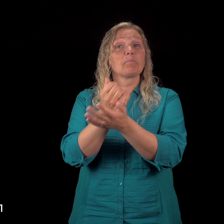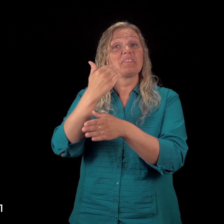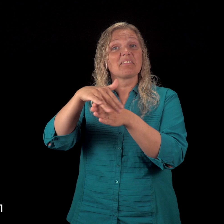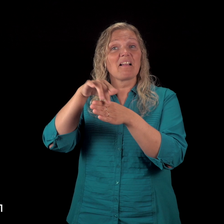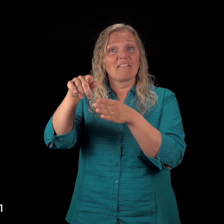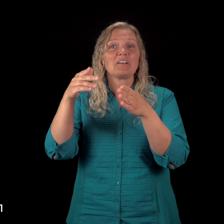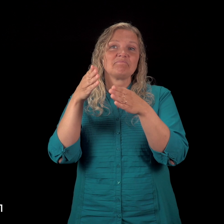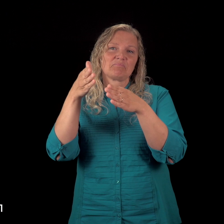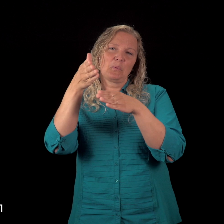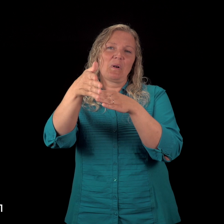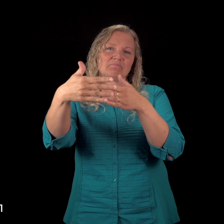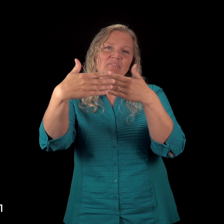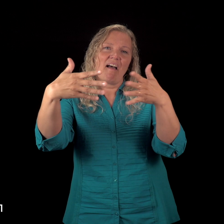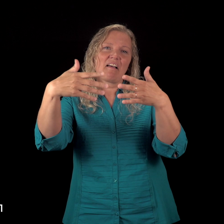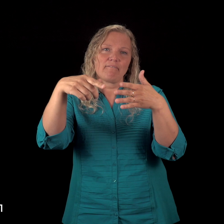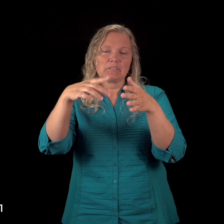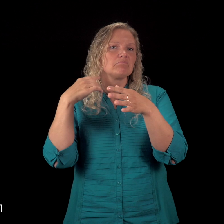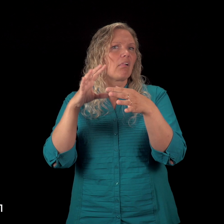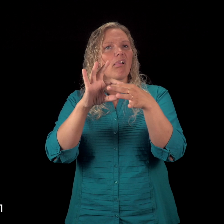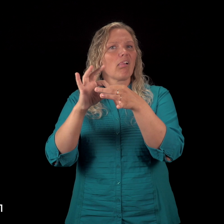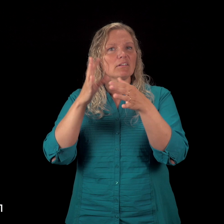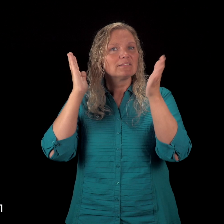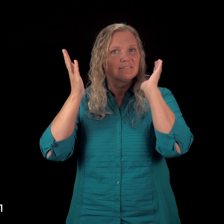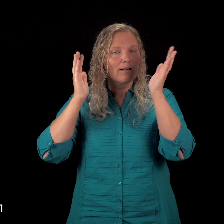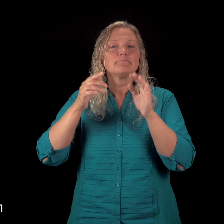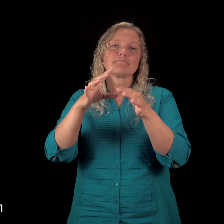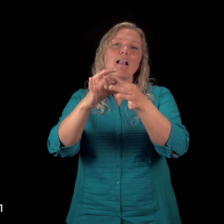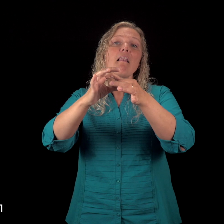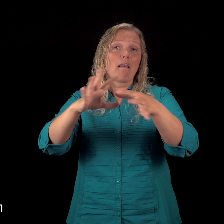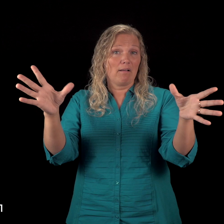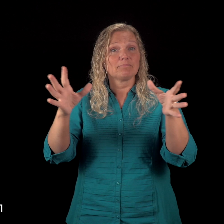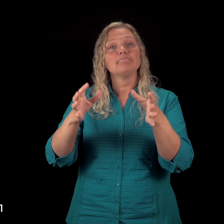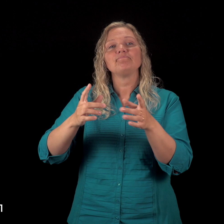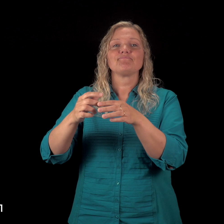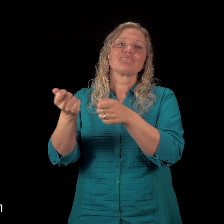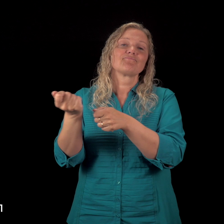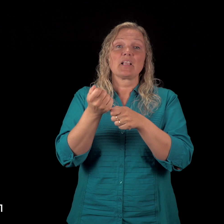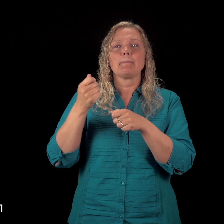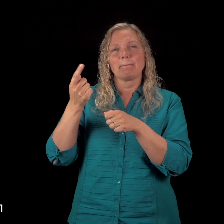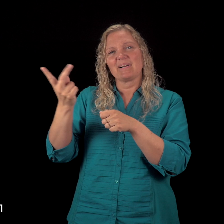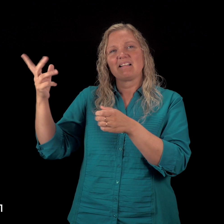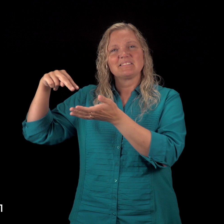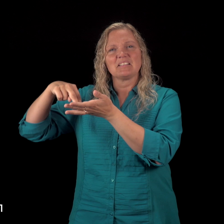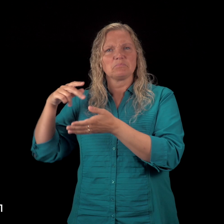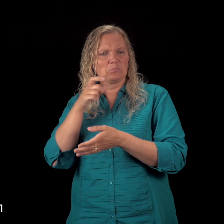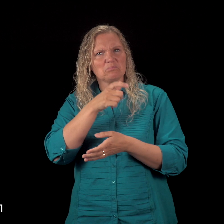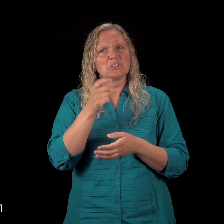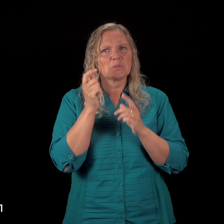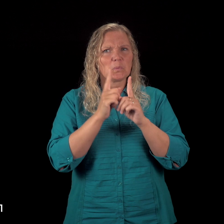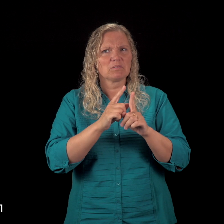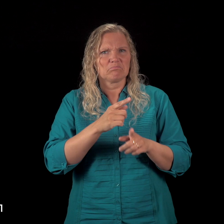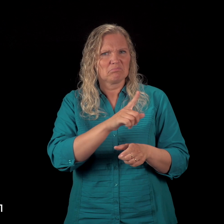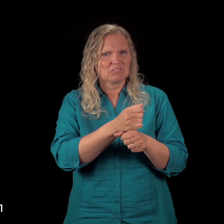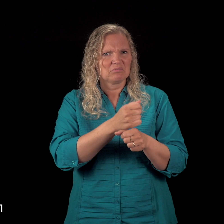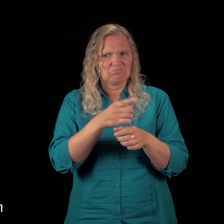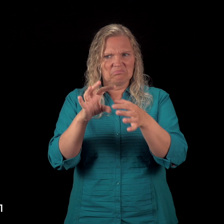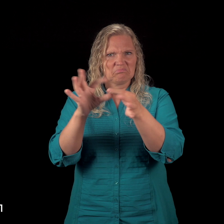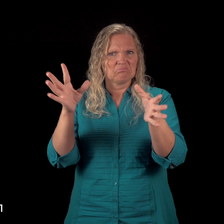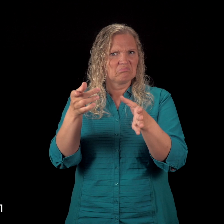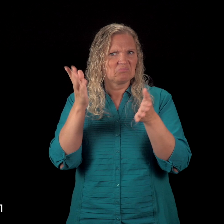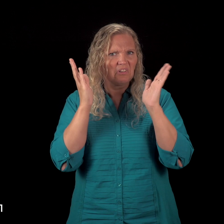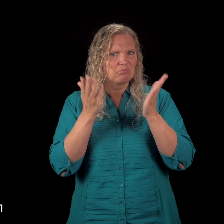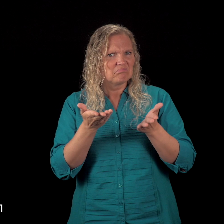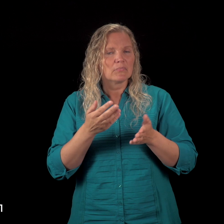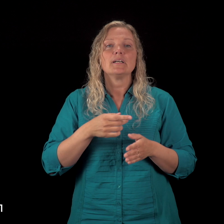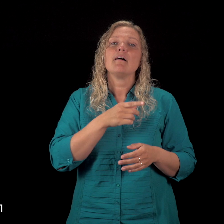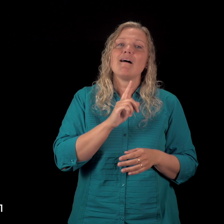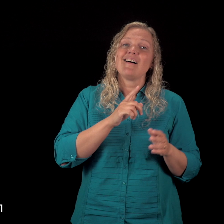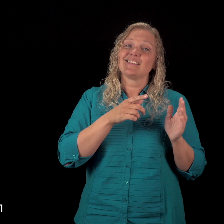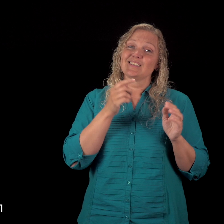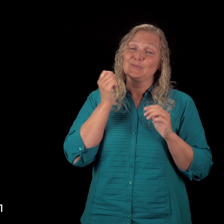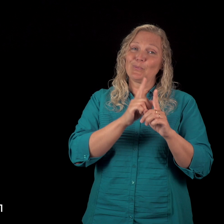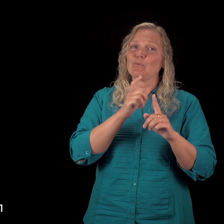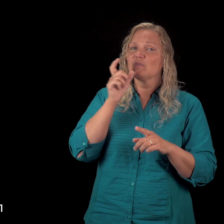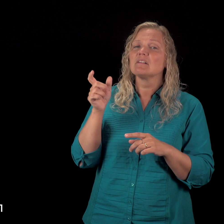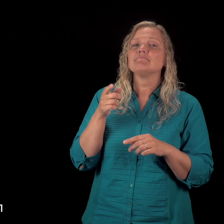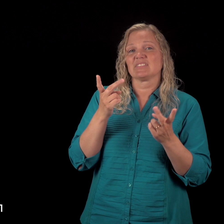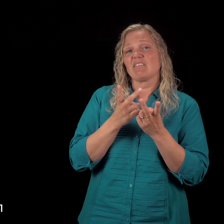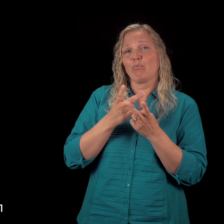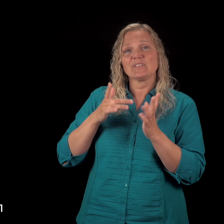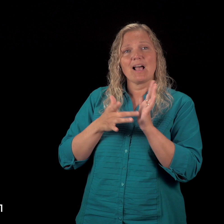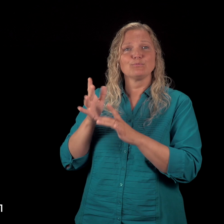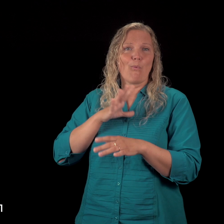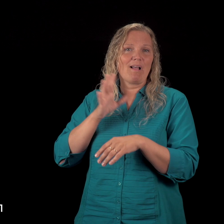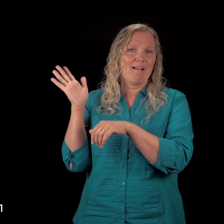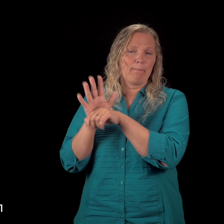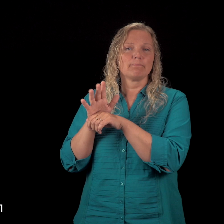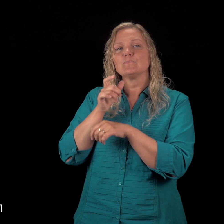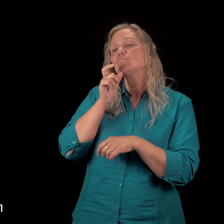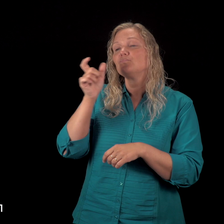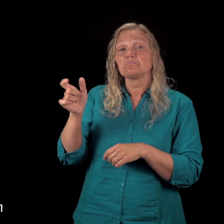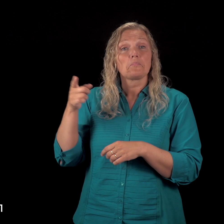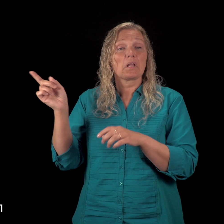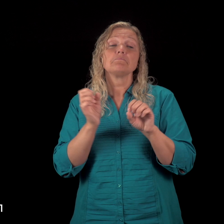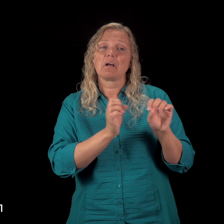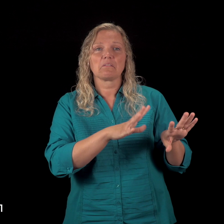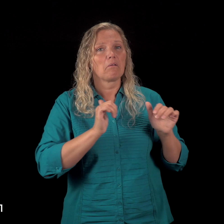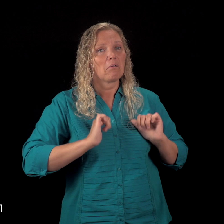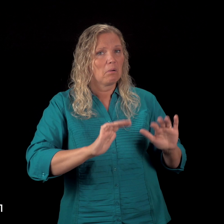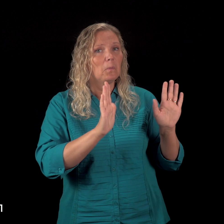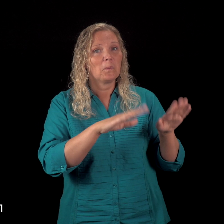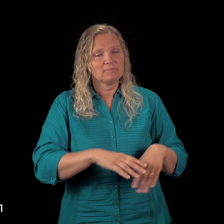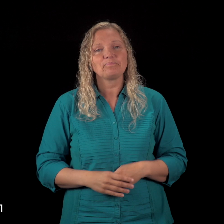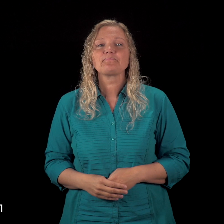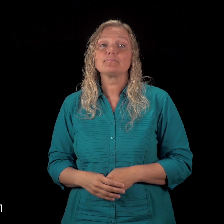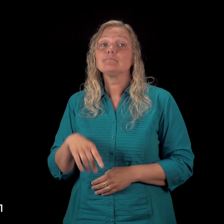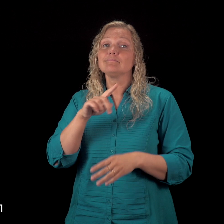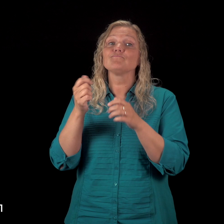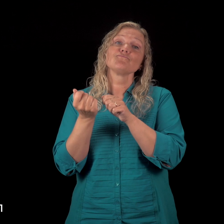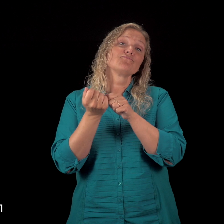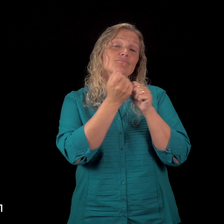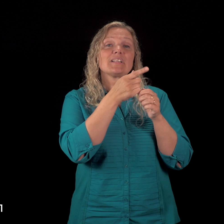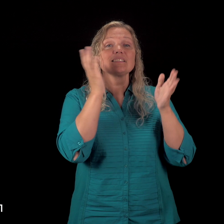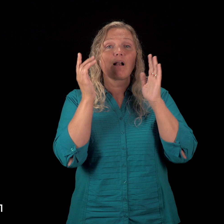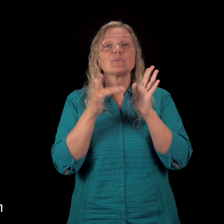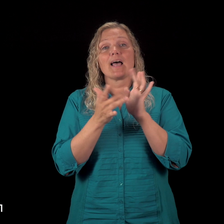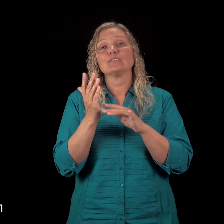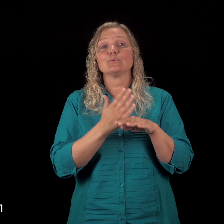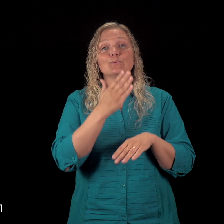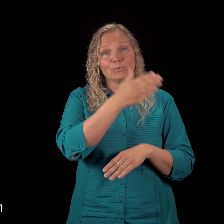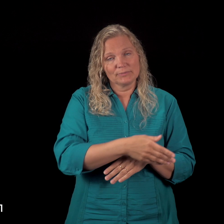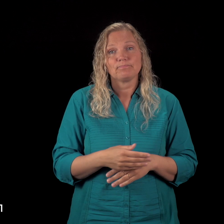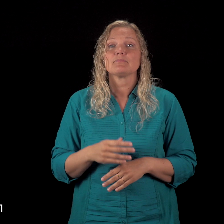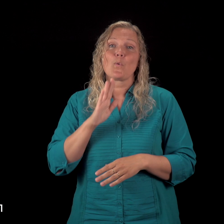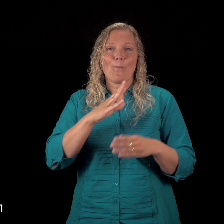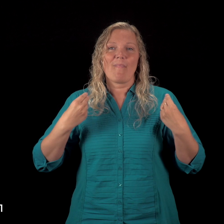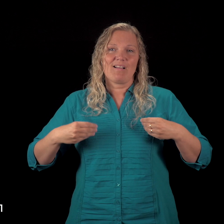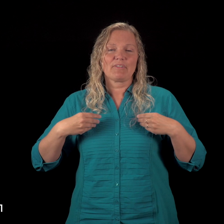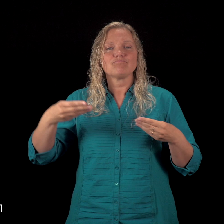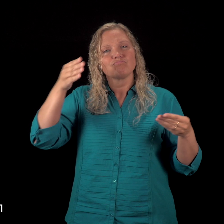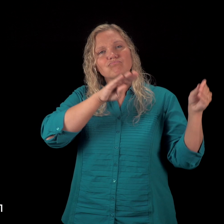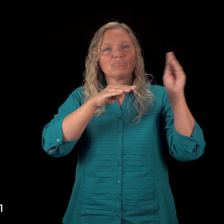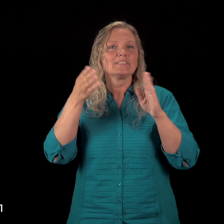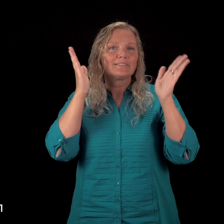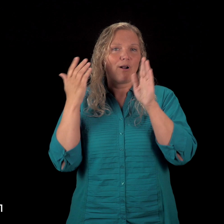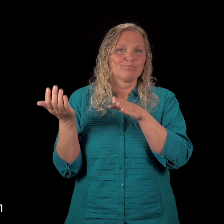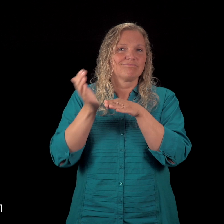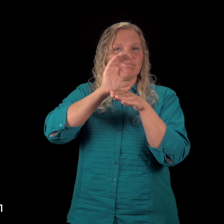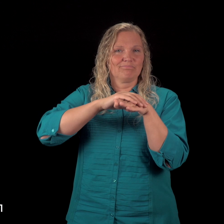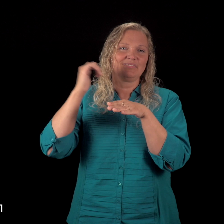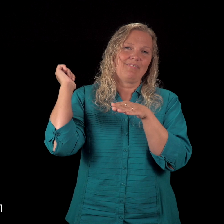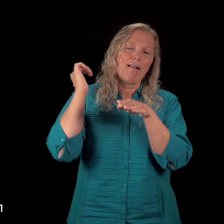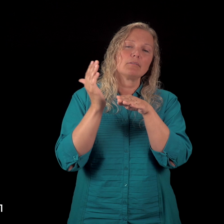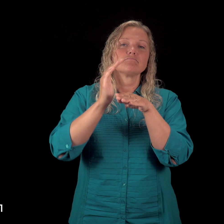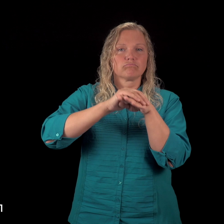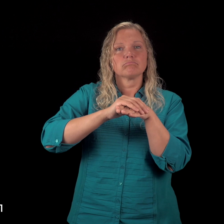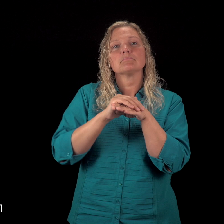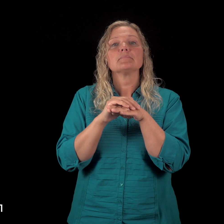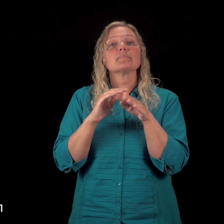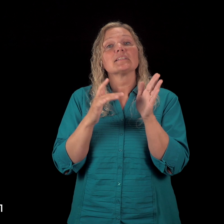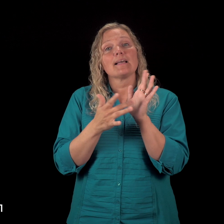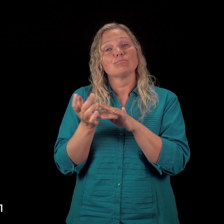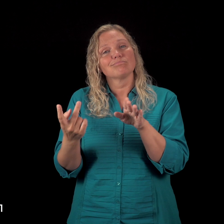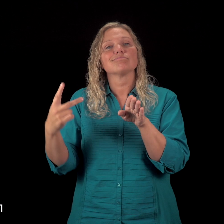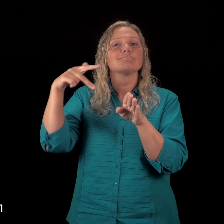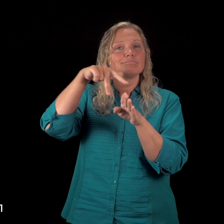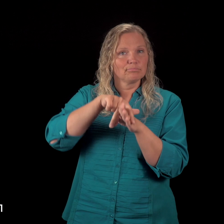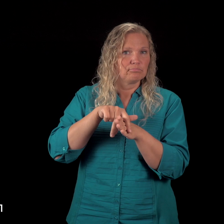They untied it, and some who were standing there asked, “Why are you untying the colt?” The disciples answered as Jesus had instructed them, and the people gave them permission.